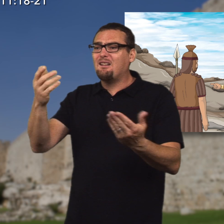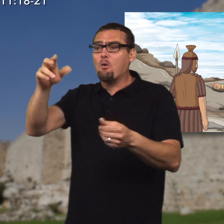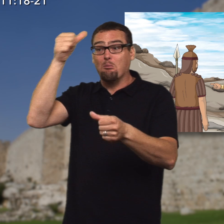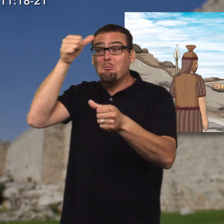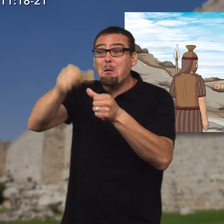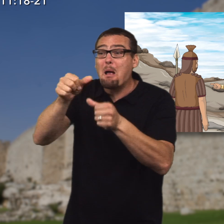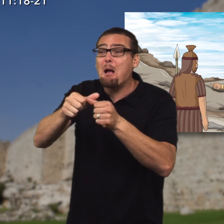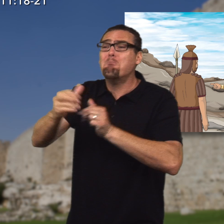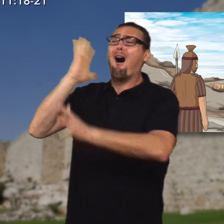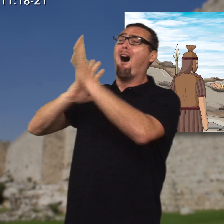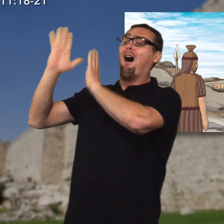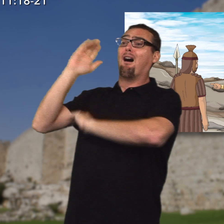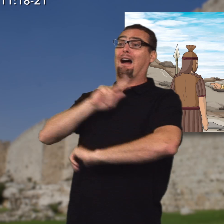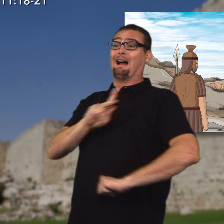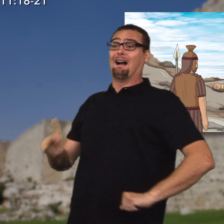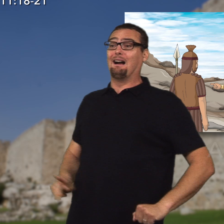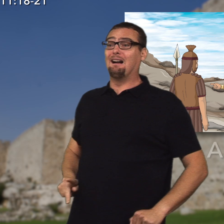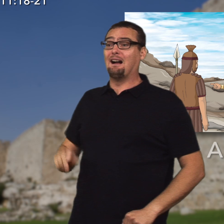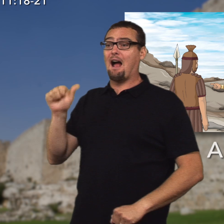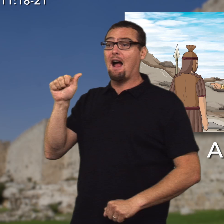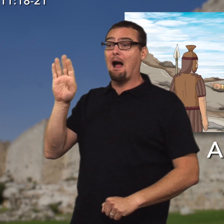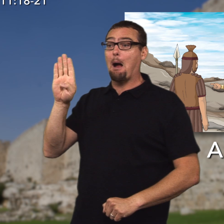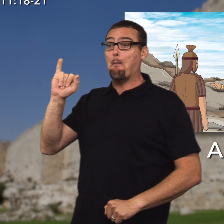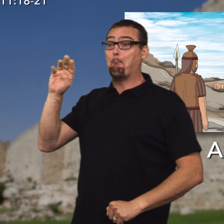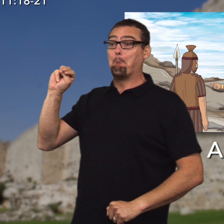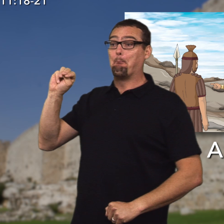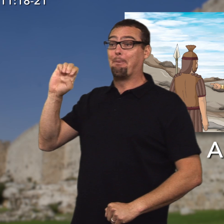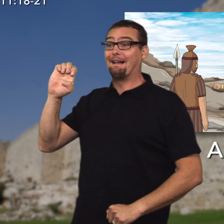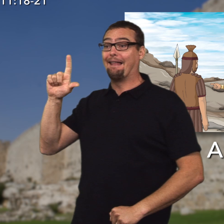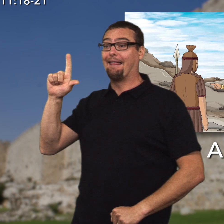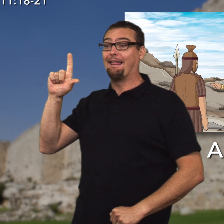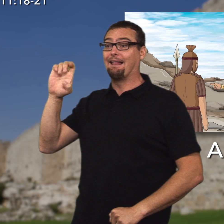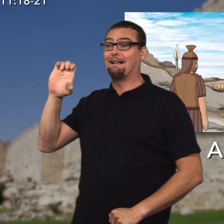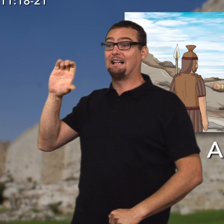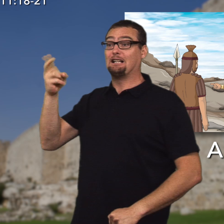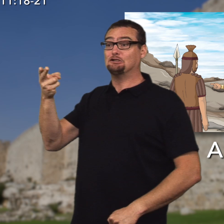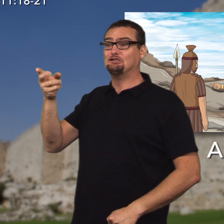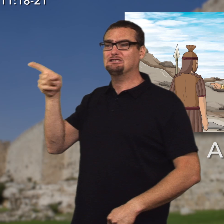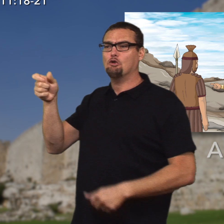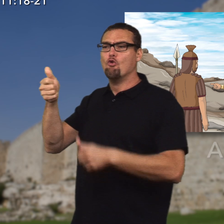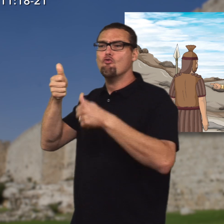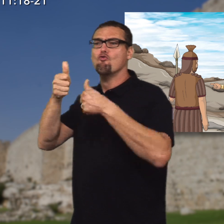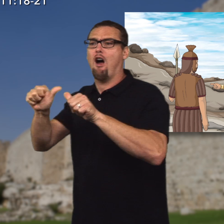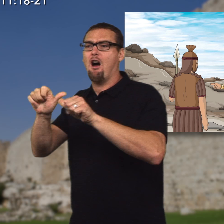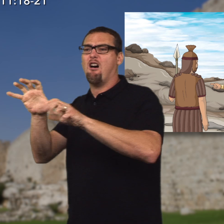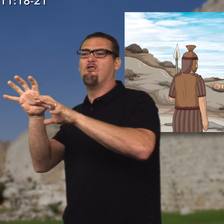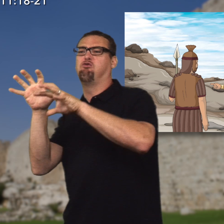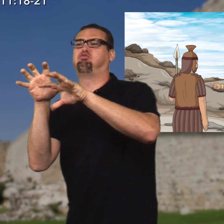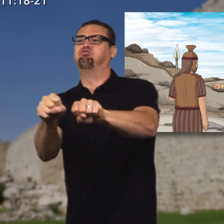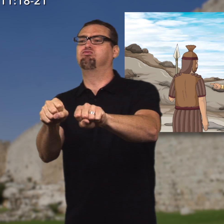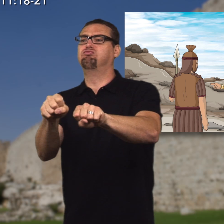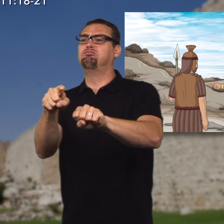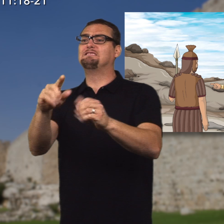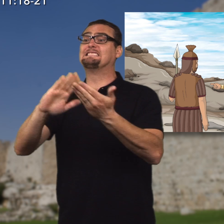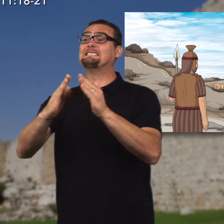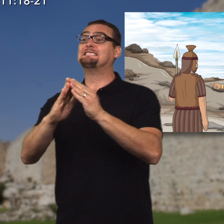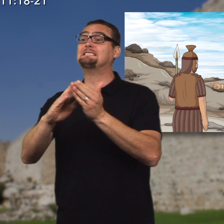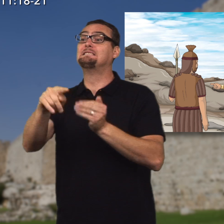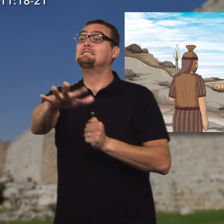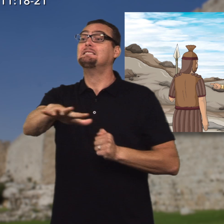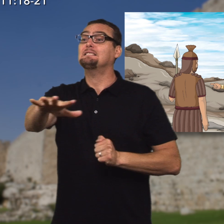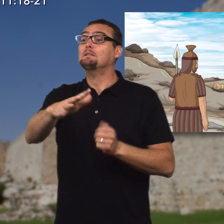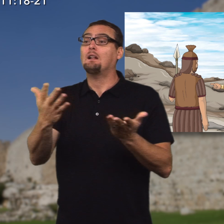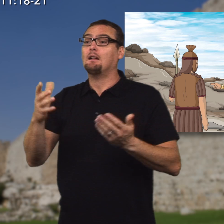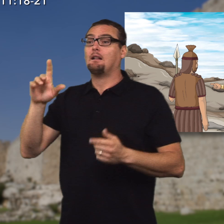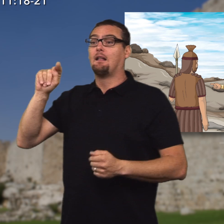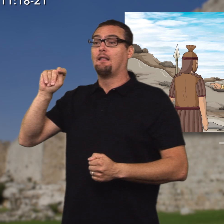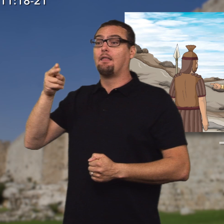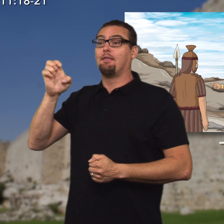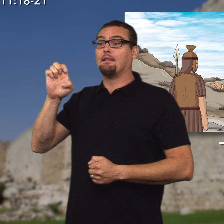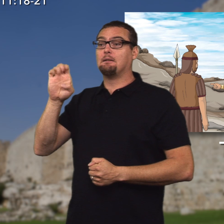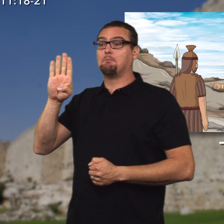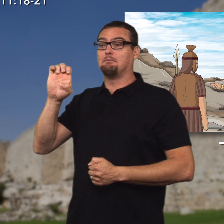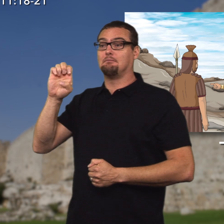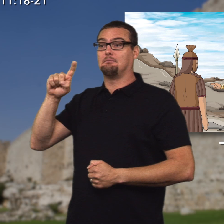Who was the one to strike Abimelech son of Jerubbesheth ?